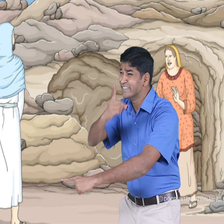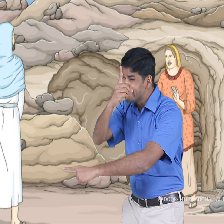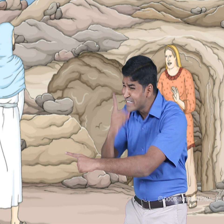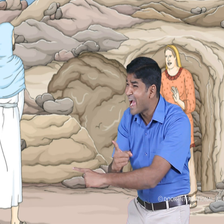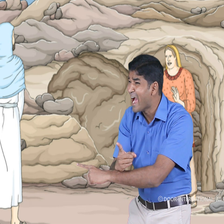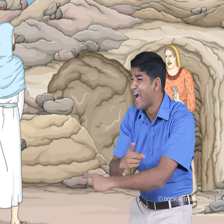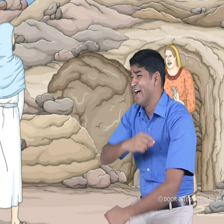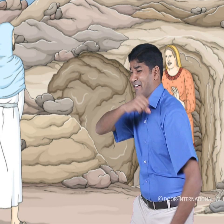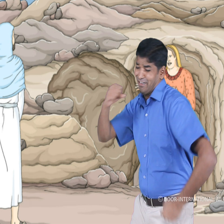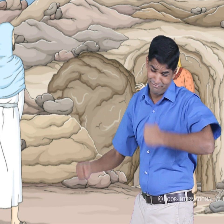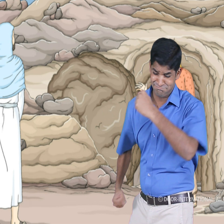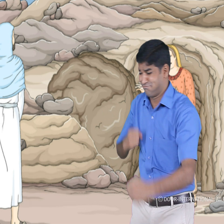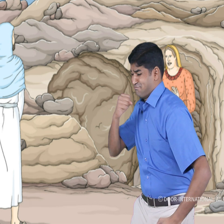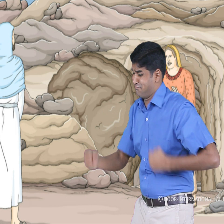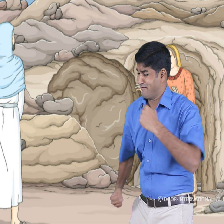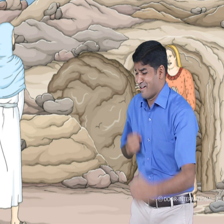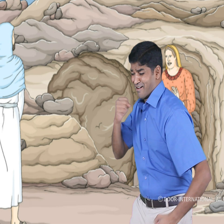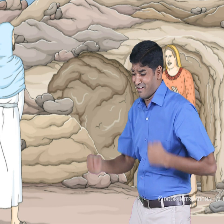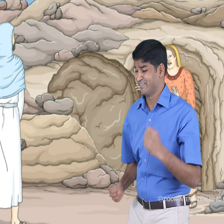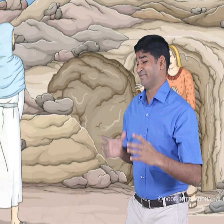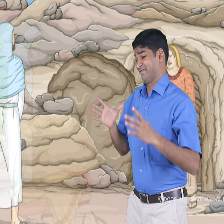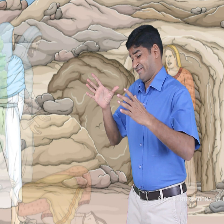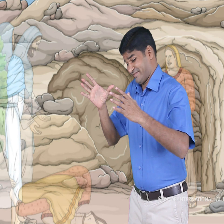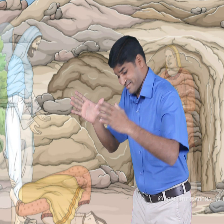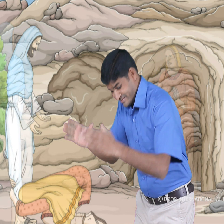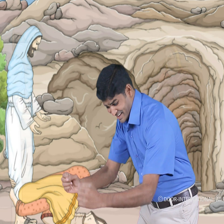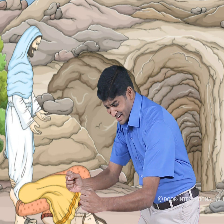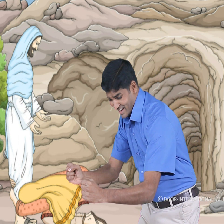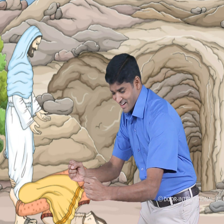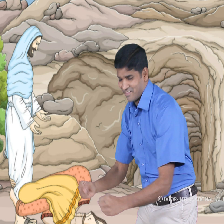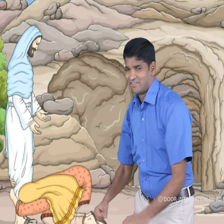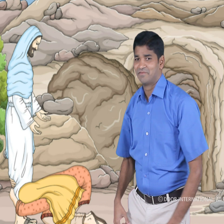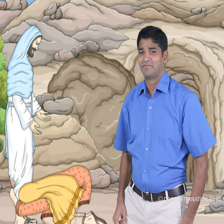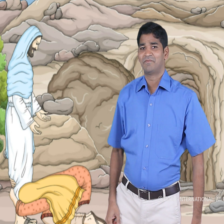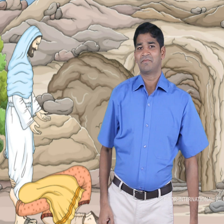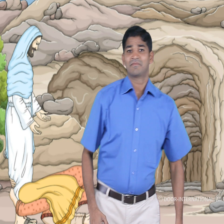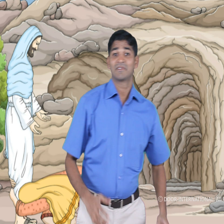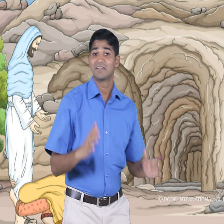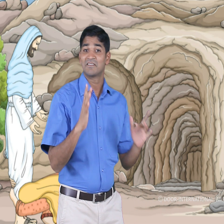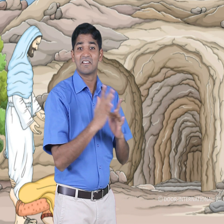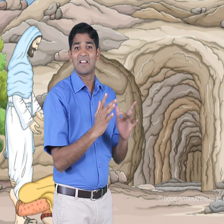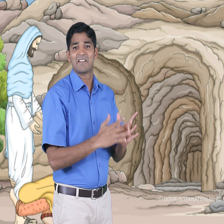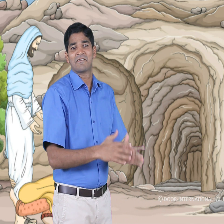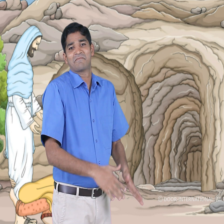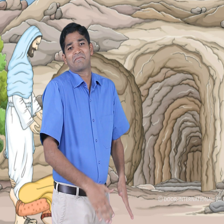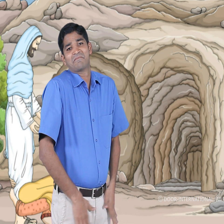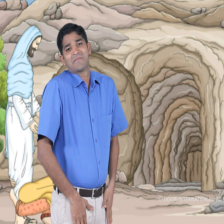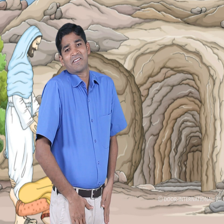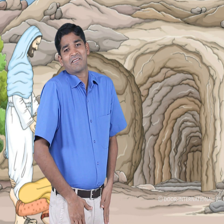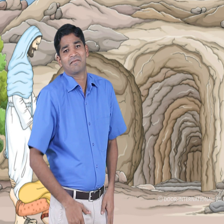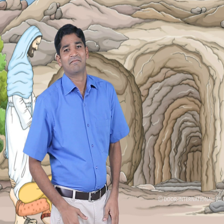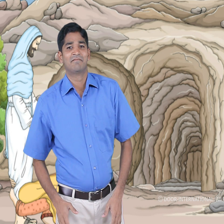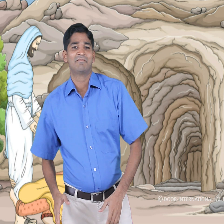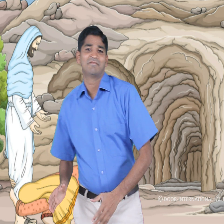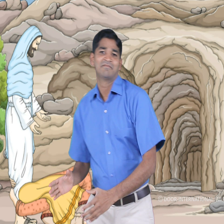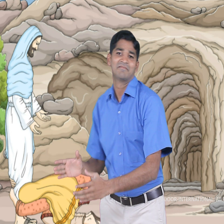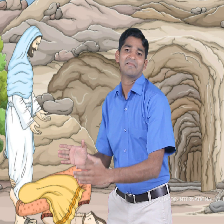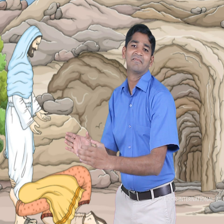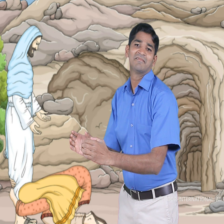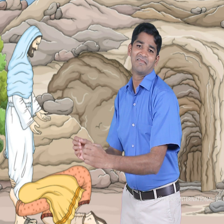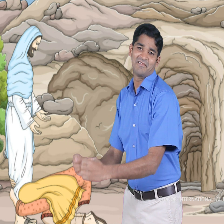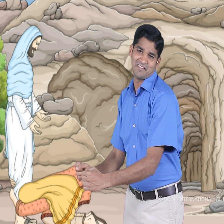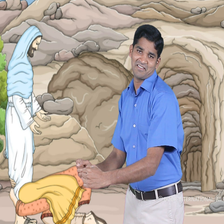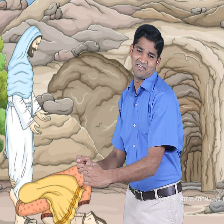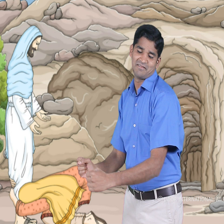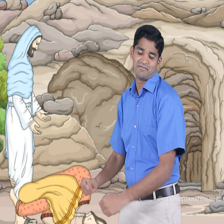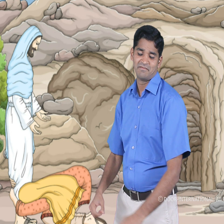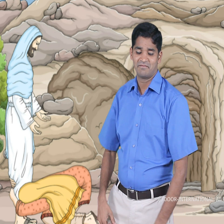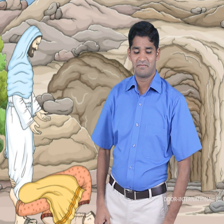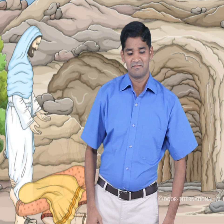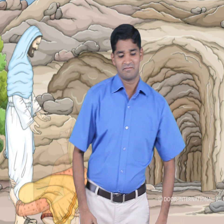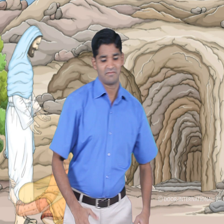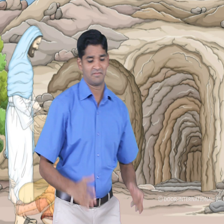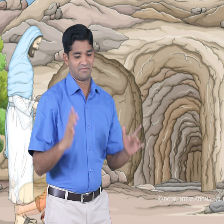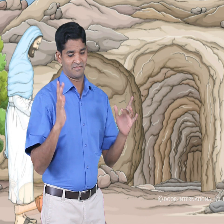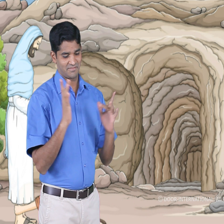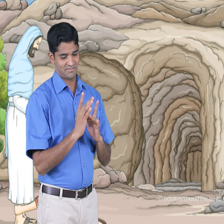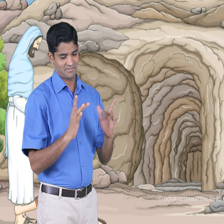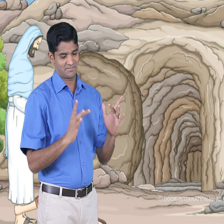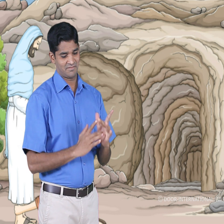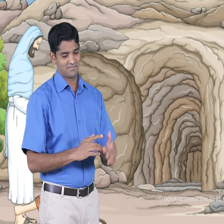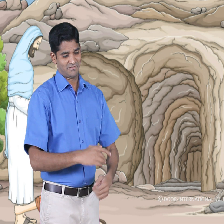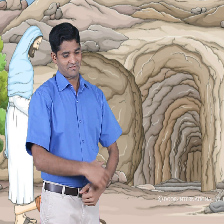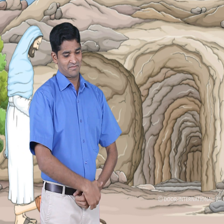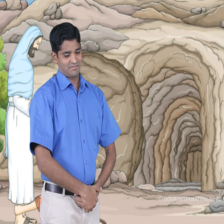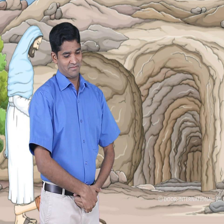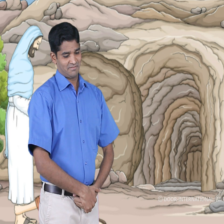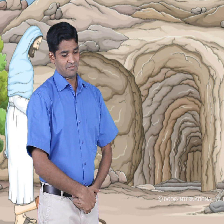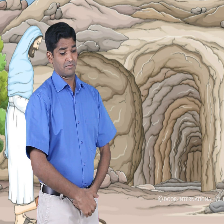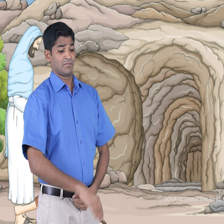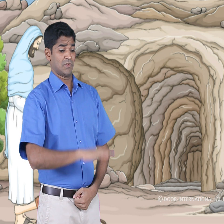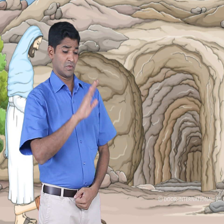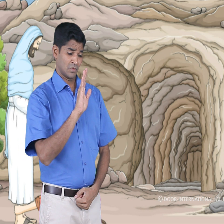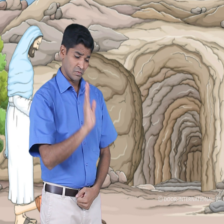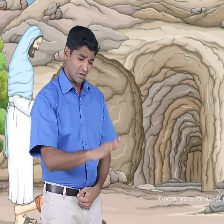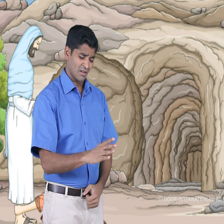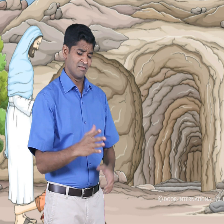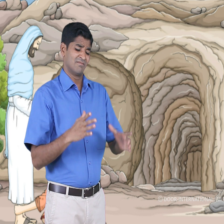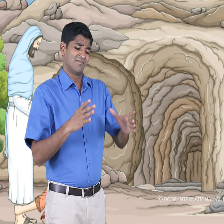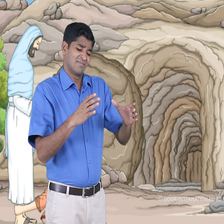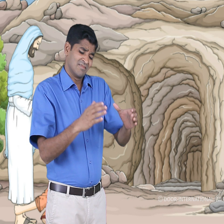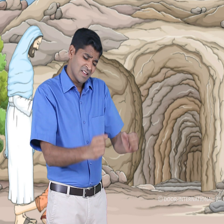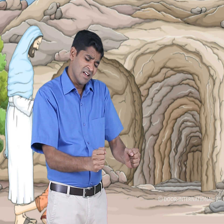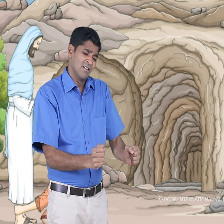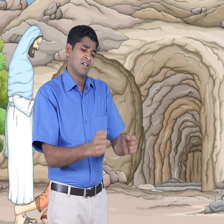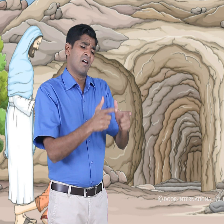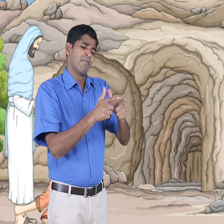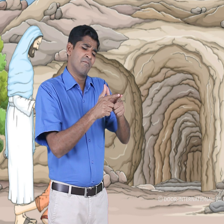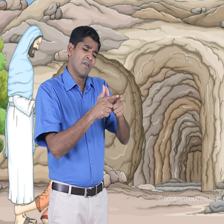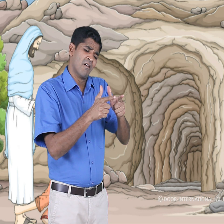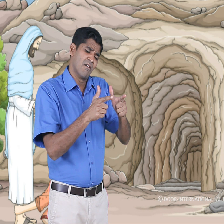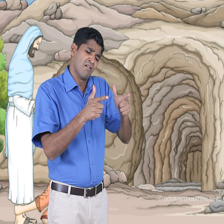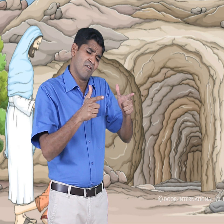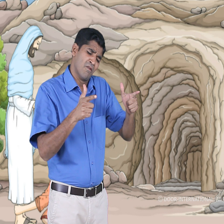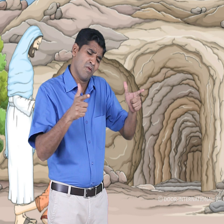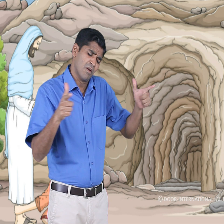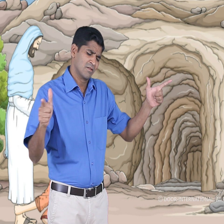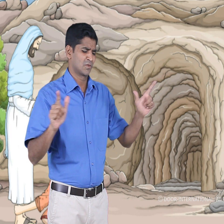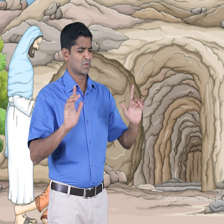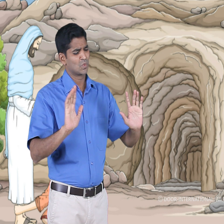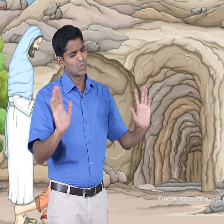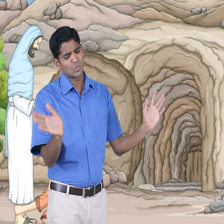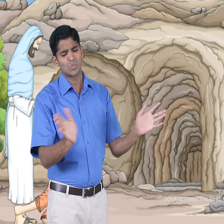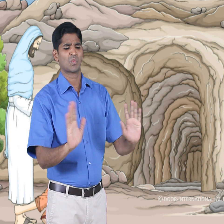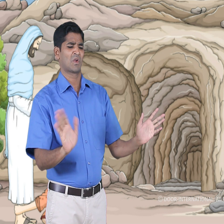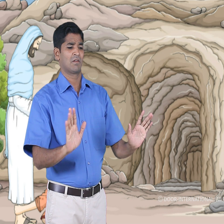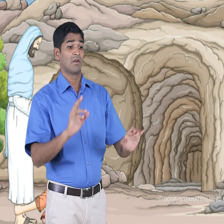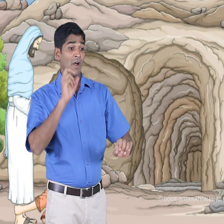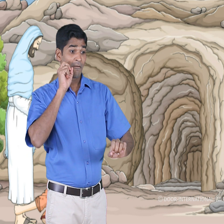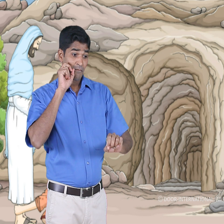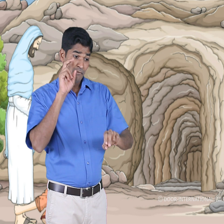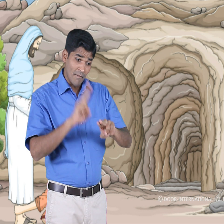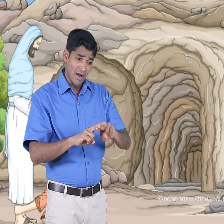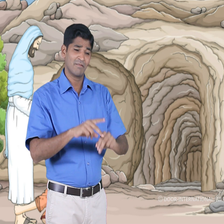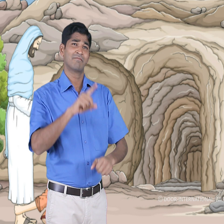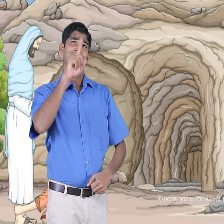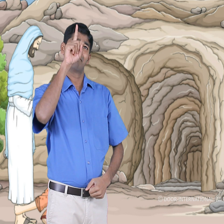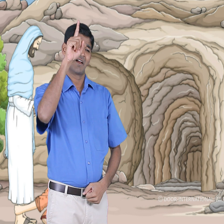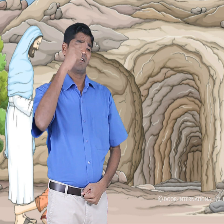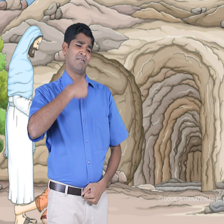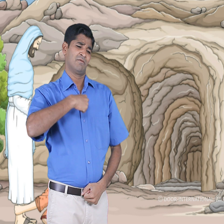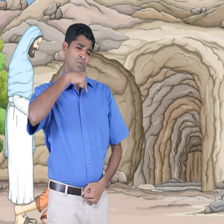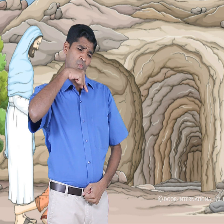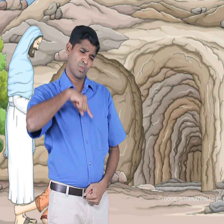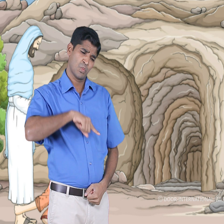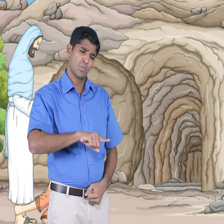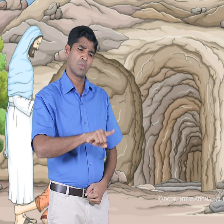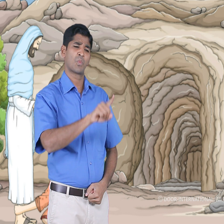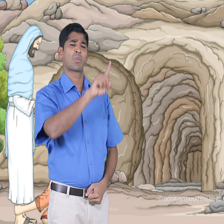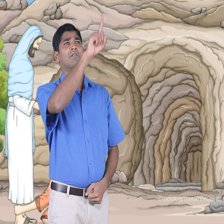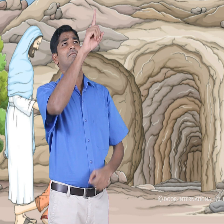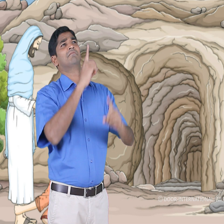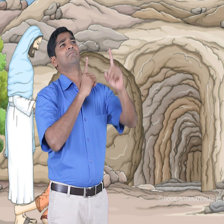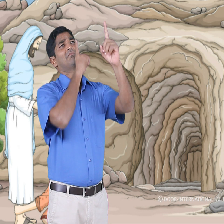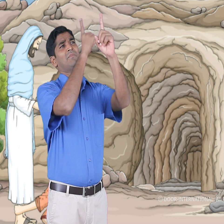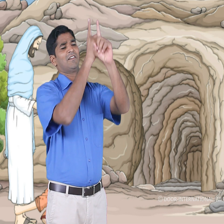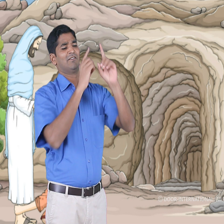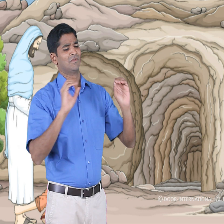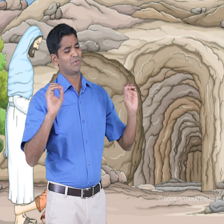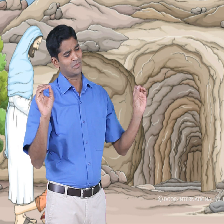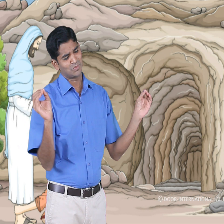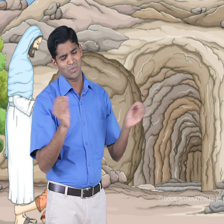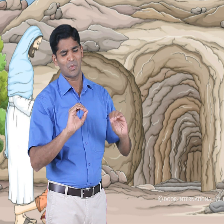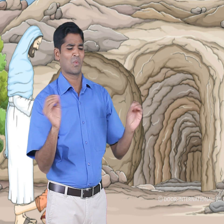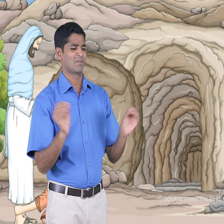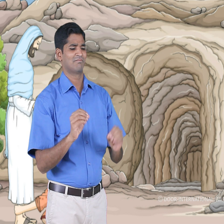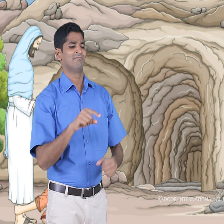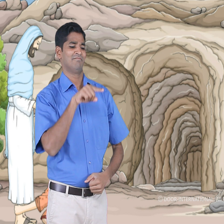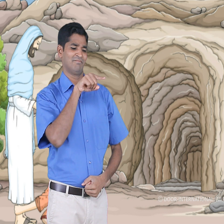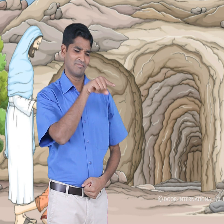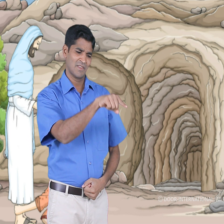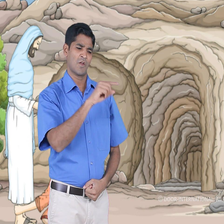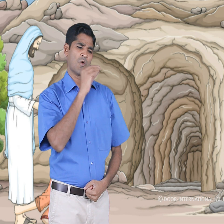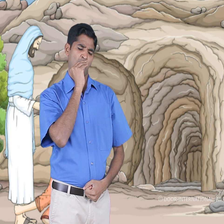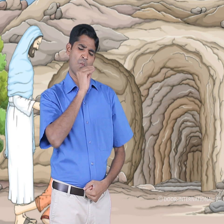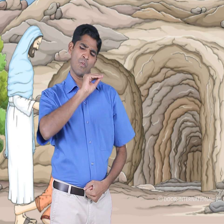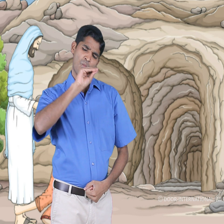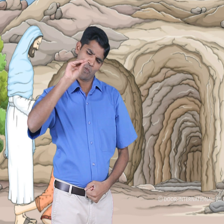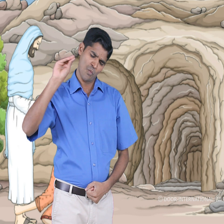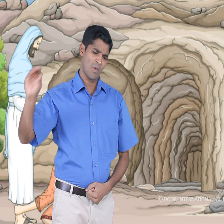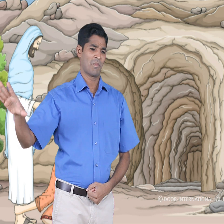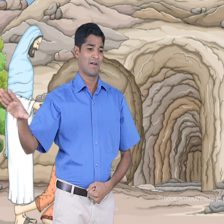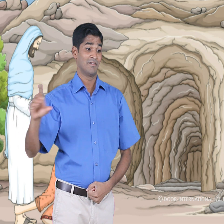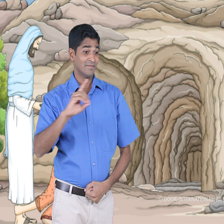Jesus said to her, “Mary.” She turned and said to Him in Hebrew, “Rabboni!”